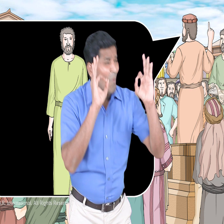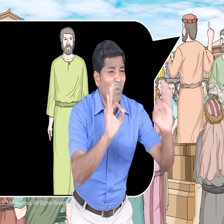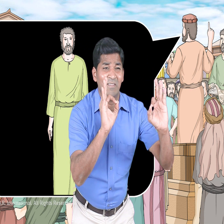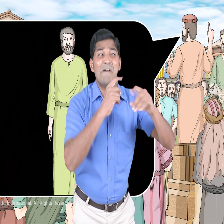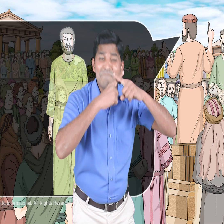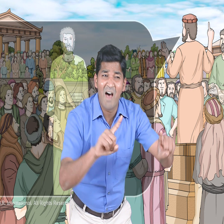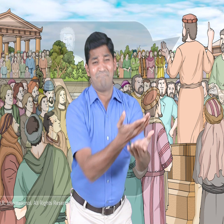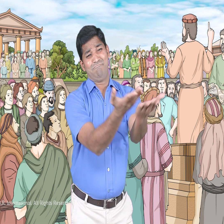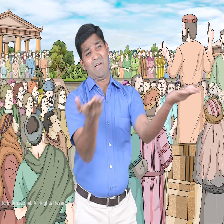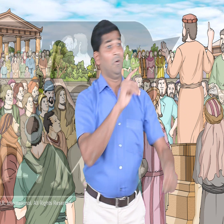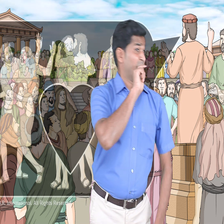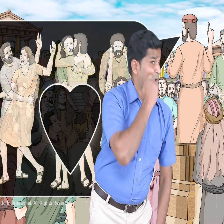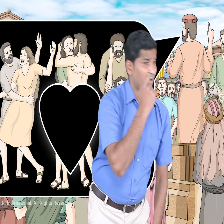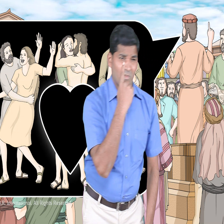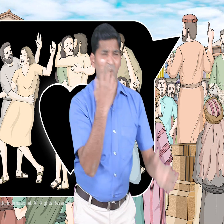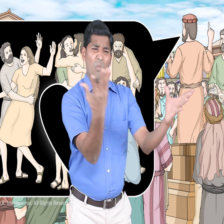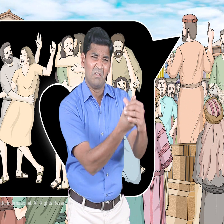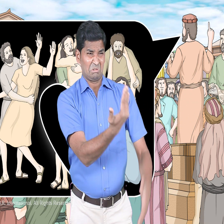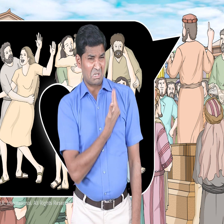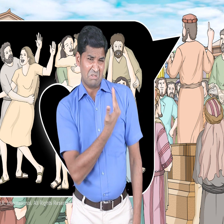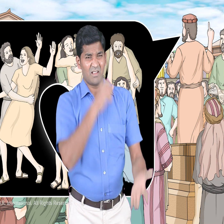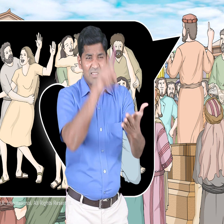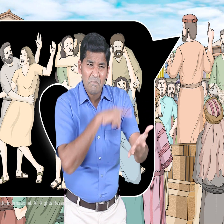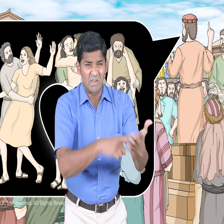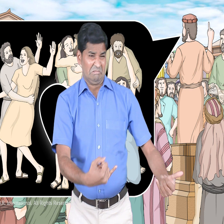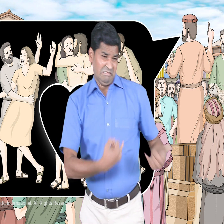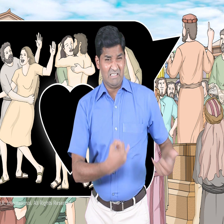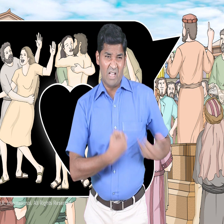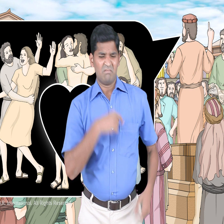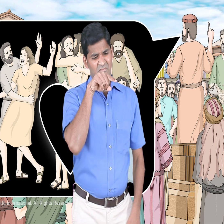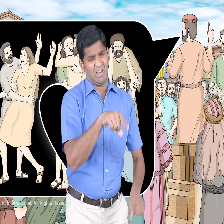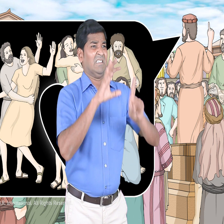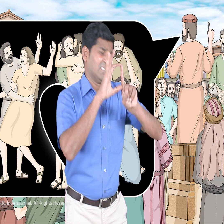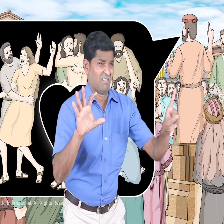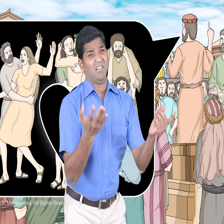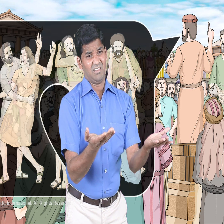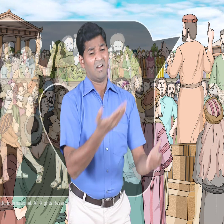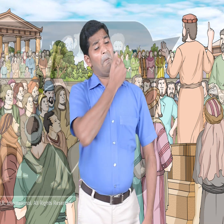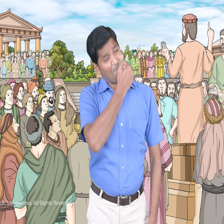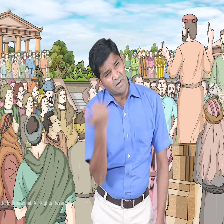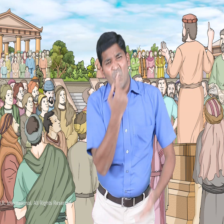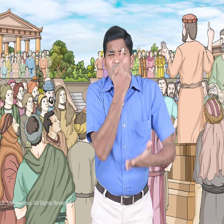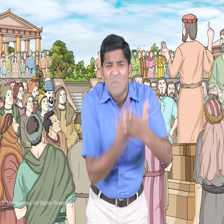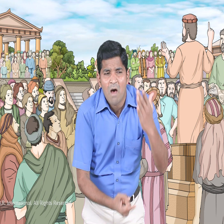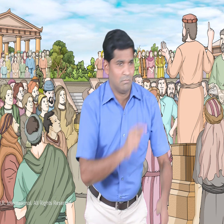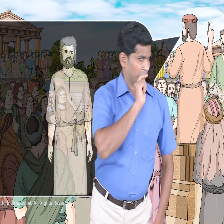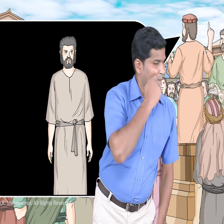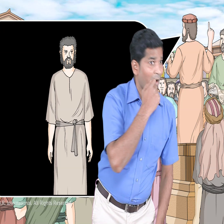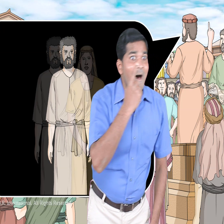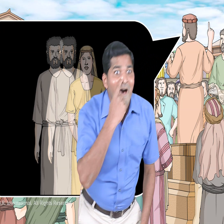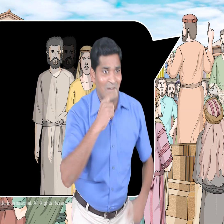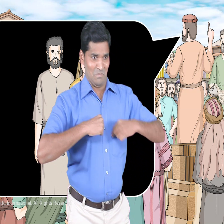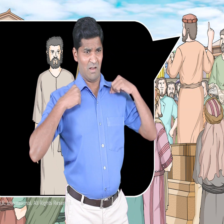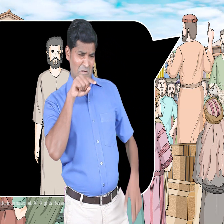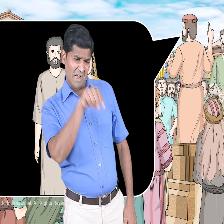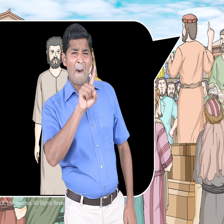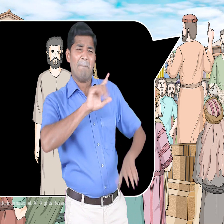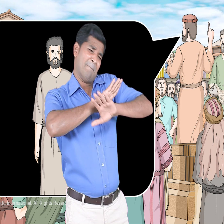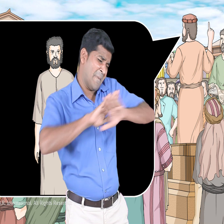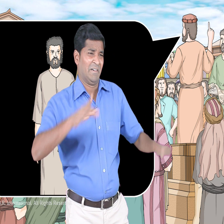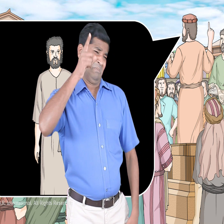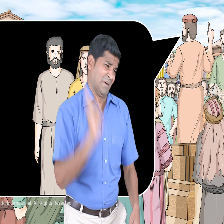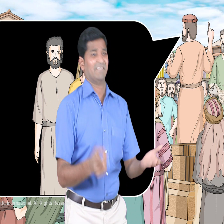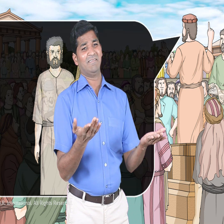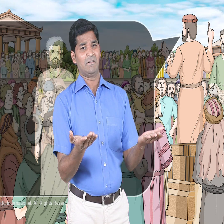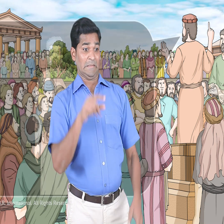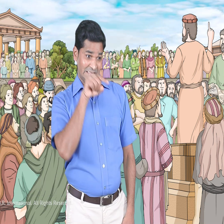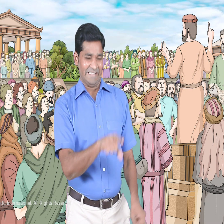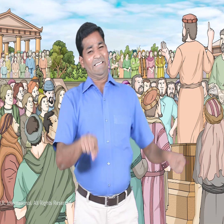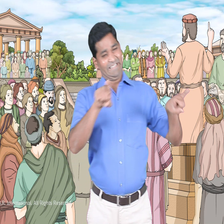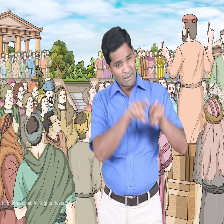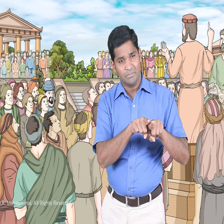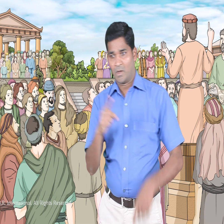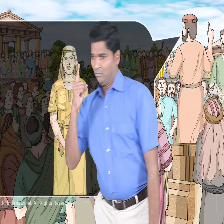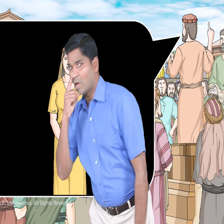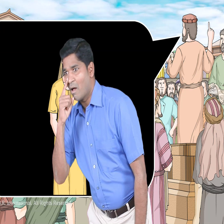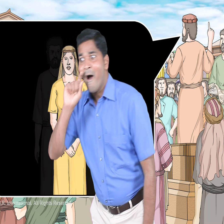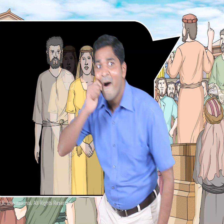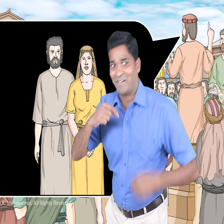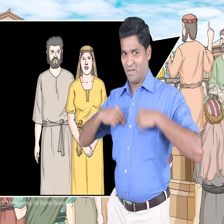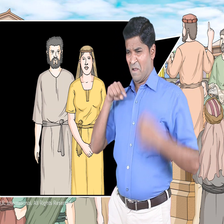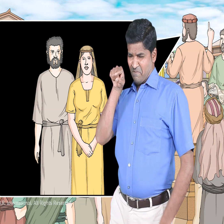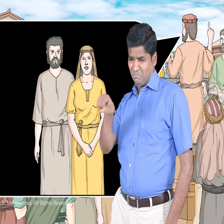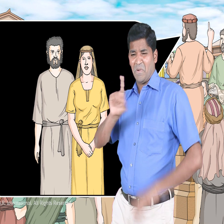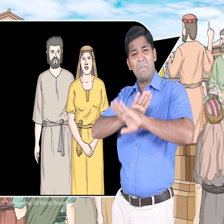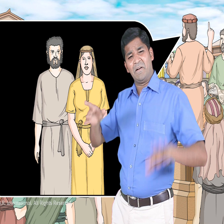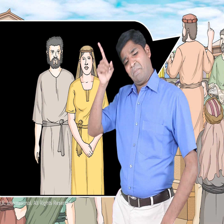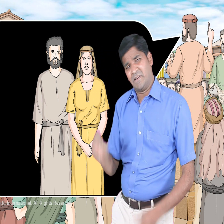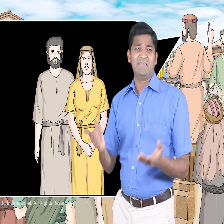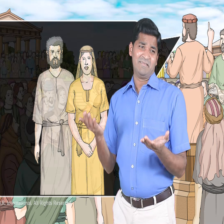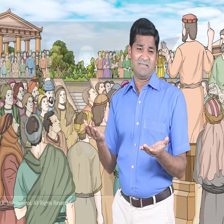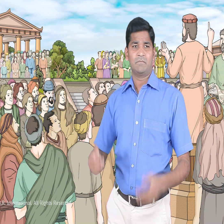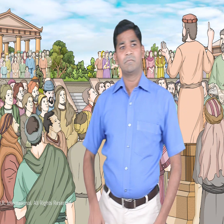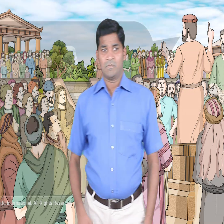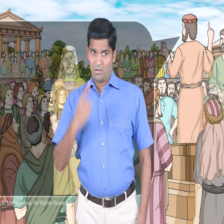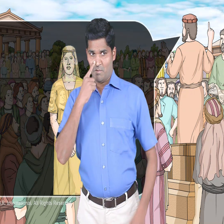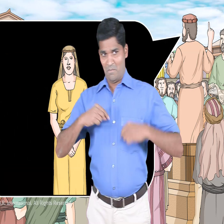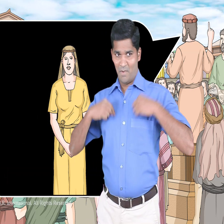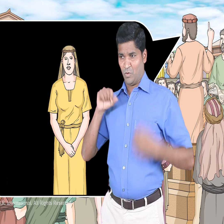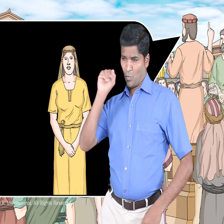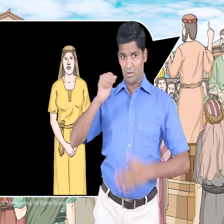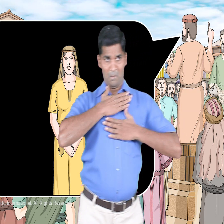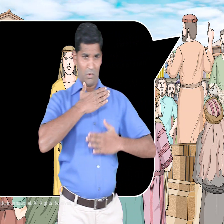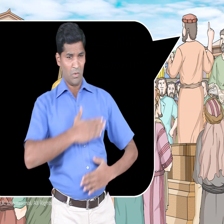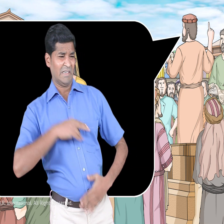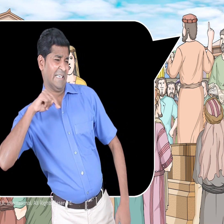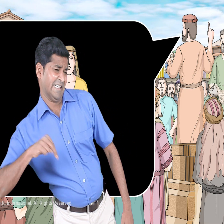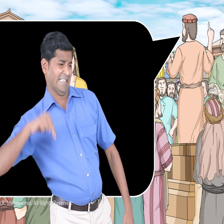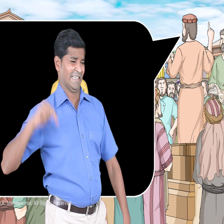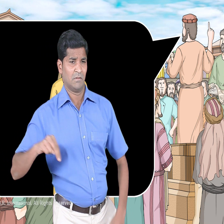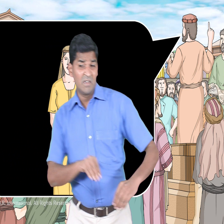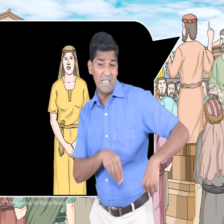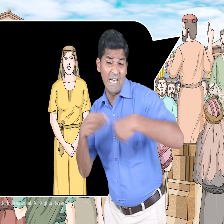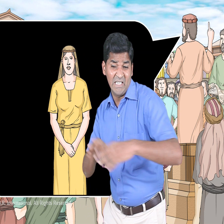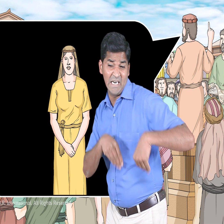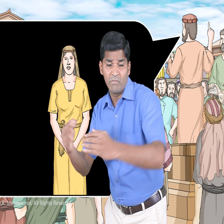But because there is so much sexual immorality, each man should have his own wife, and each woman her own husband.